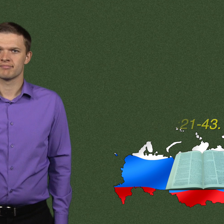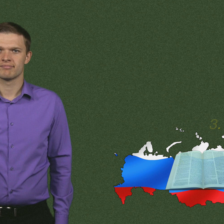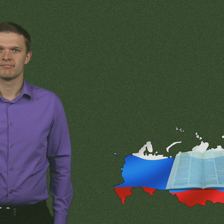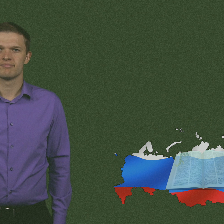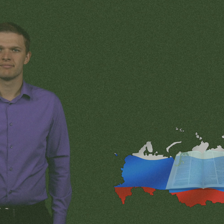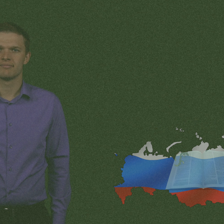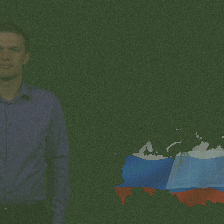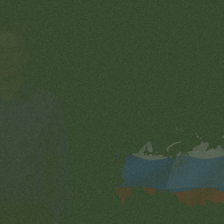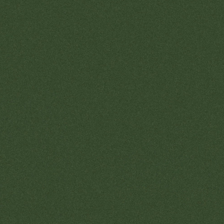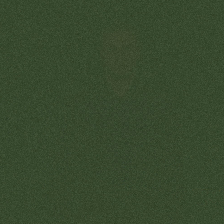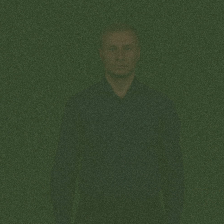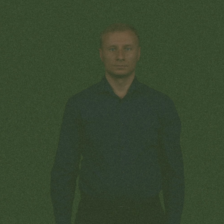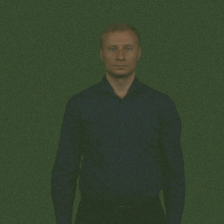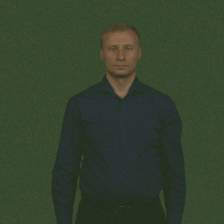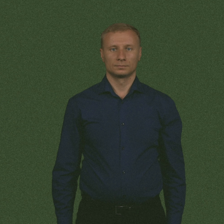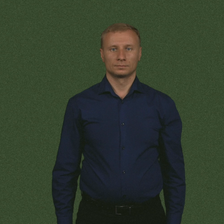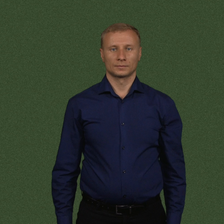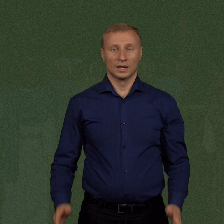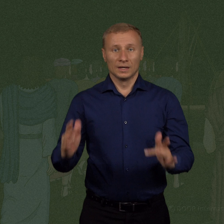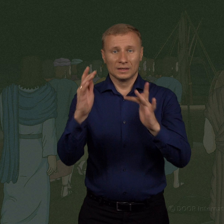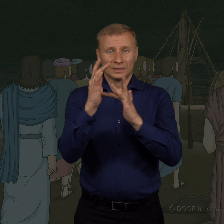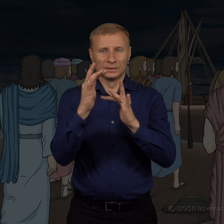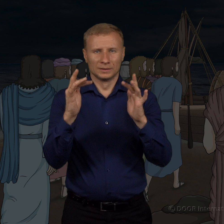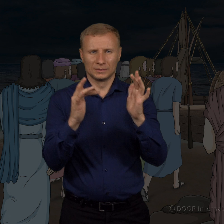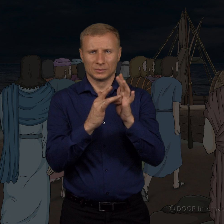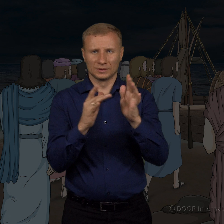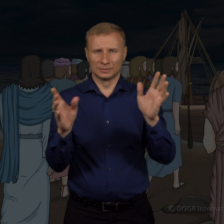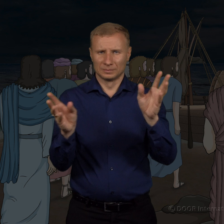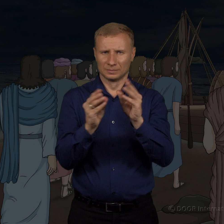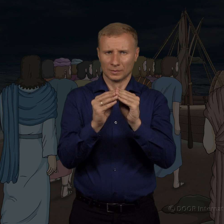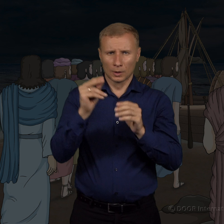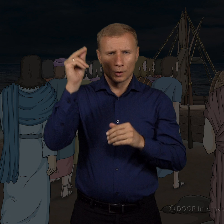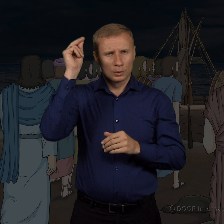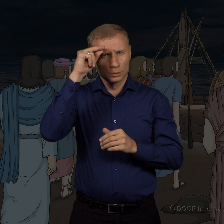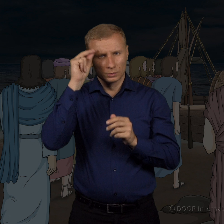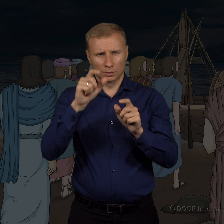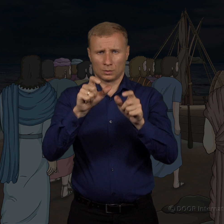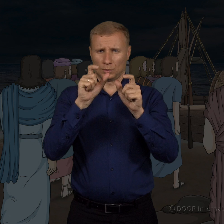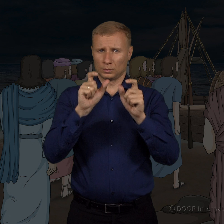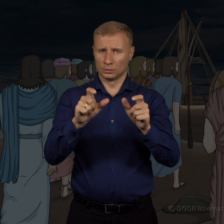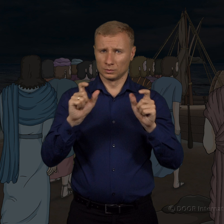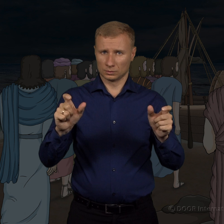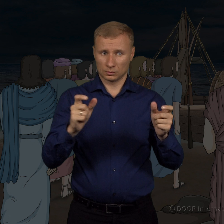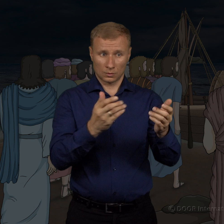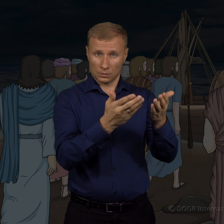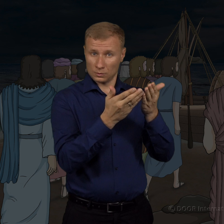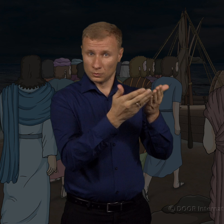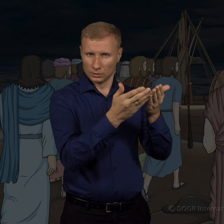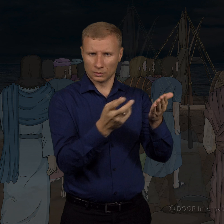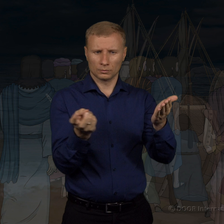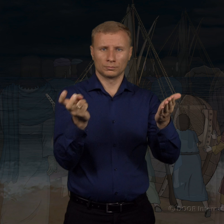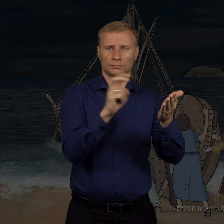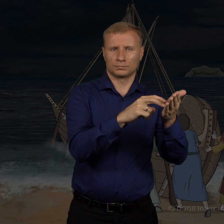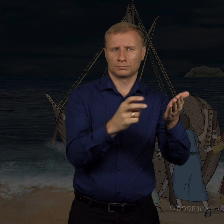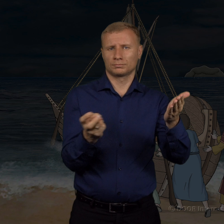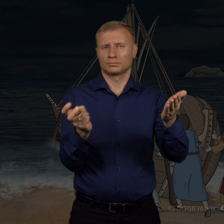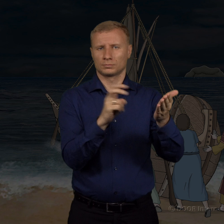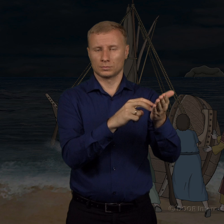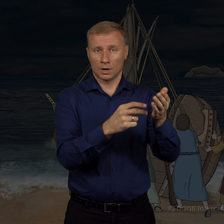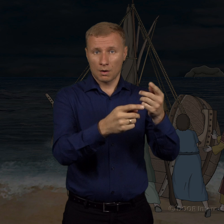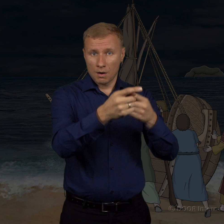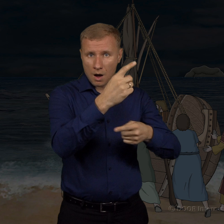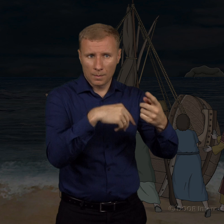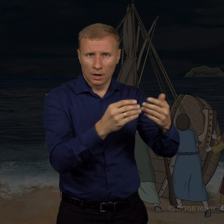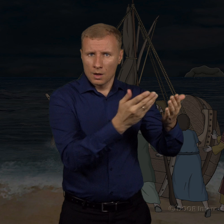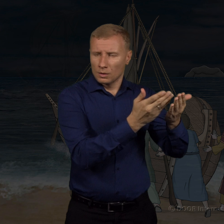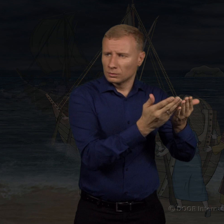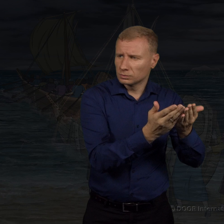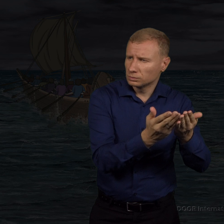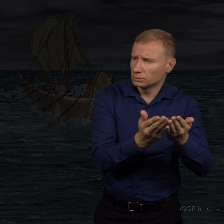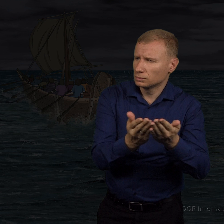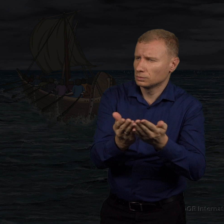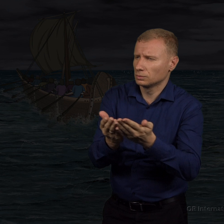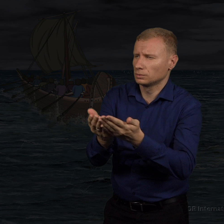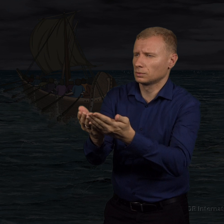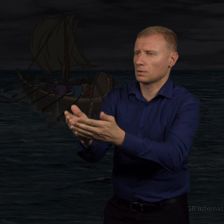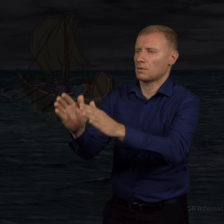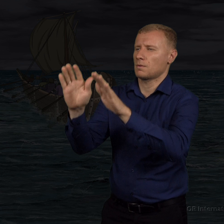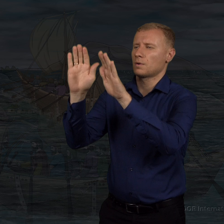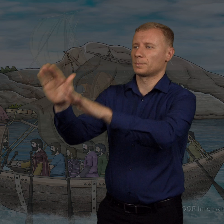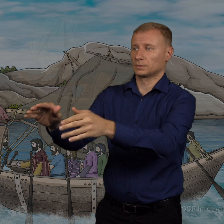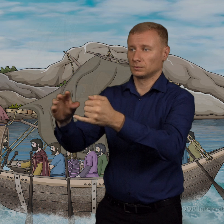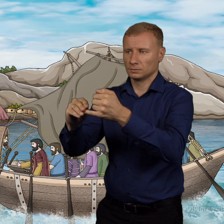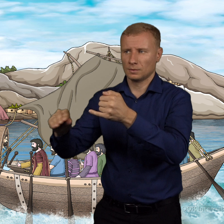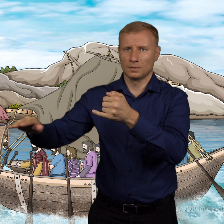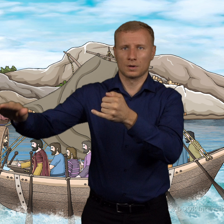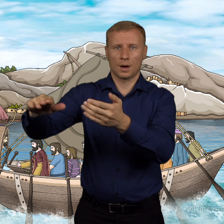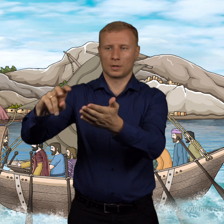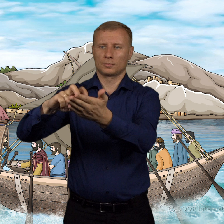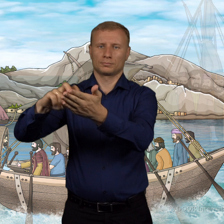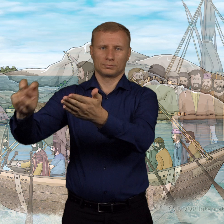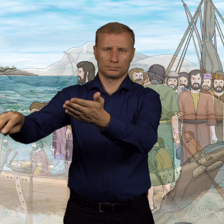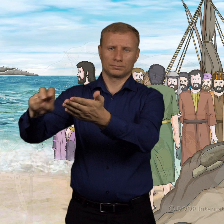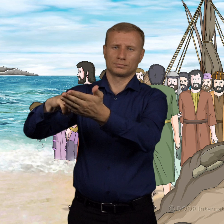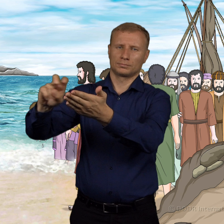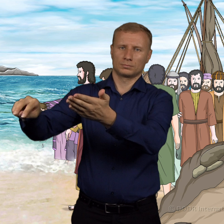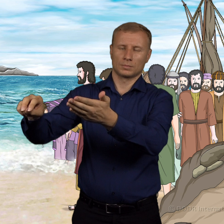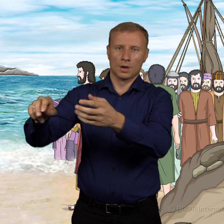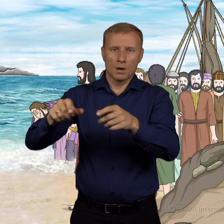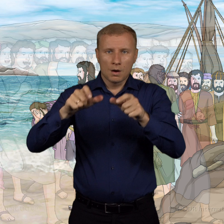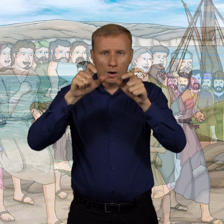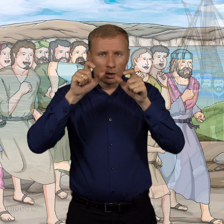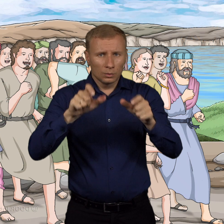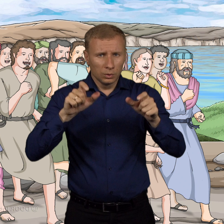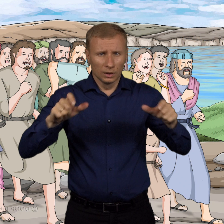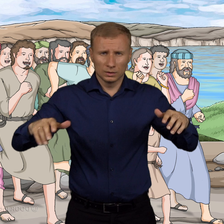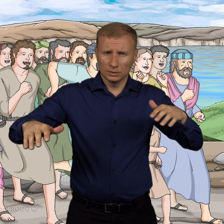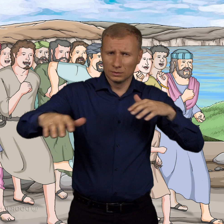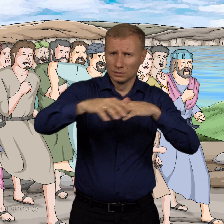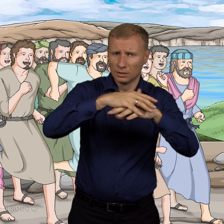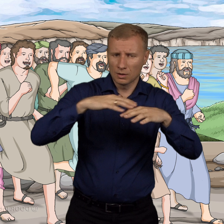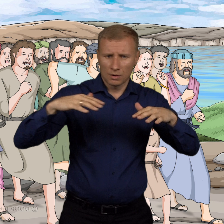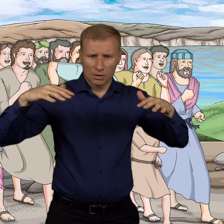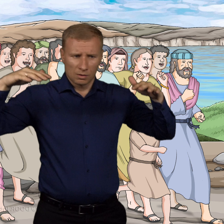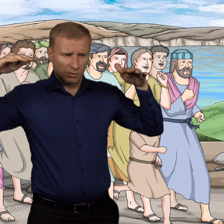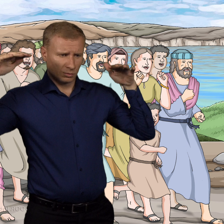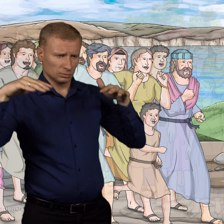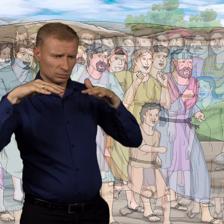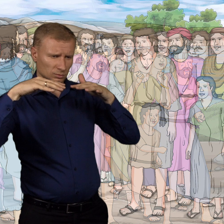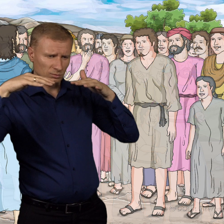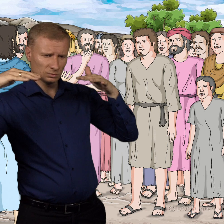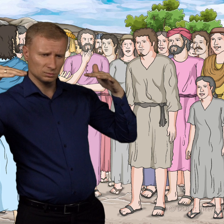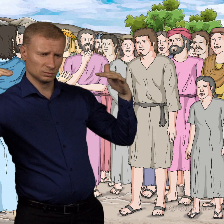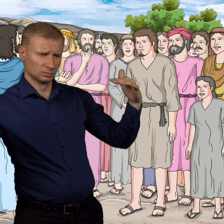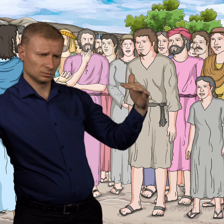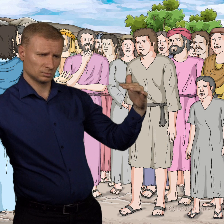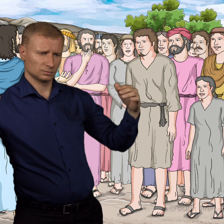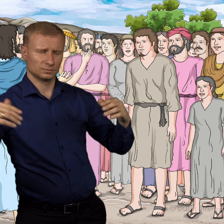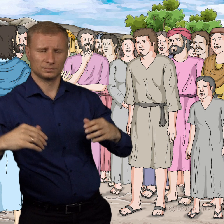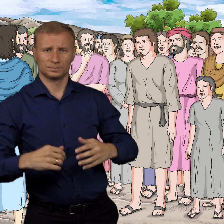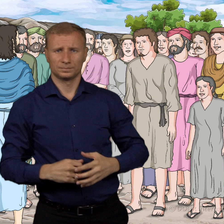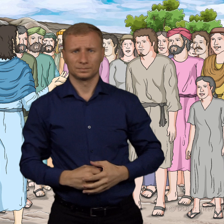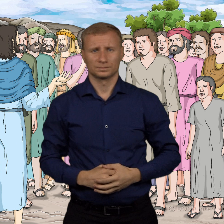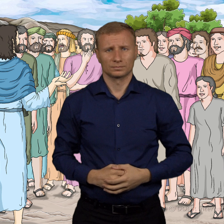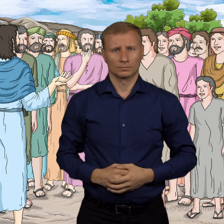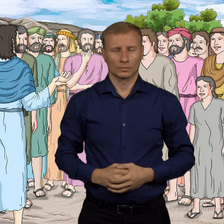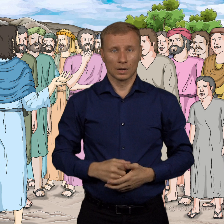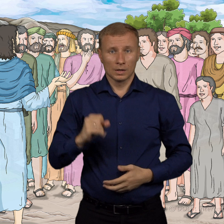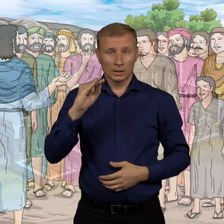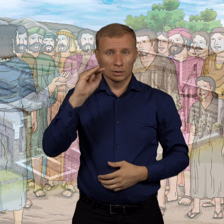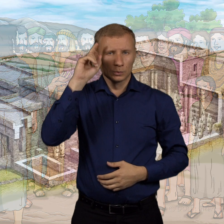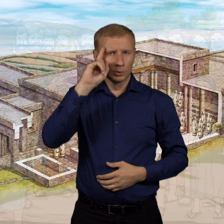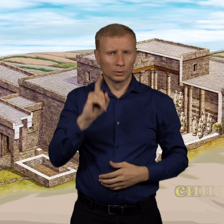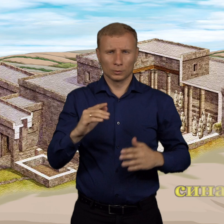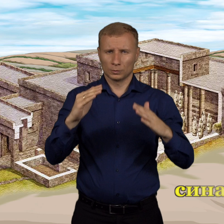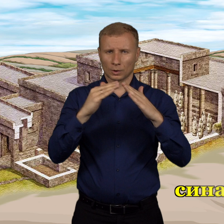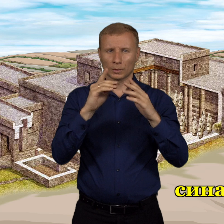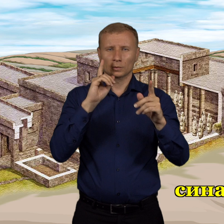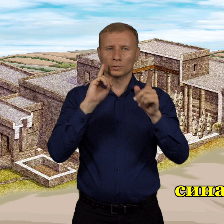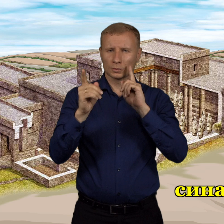When Jesus had again crossed by boat to the other side, a large crowd gathered around Him beside the sea.